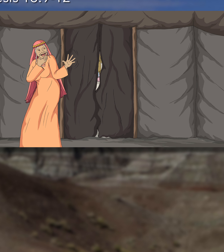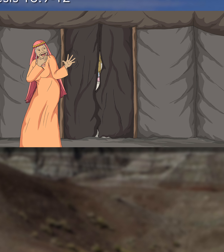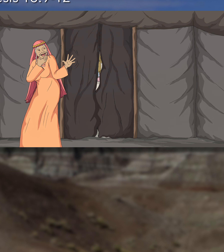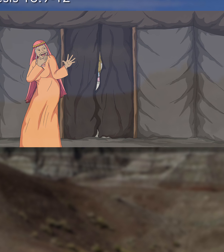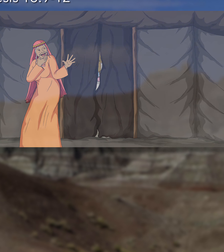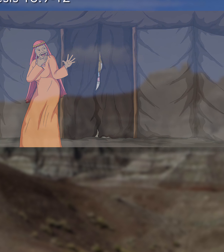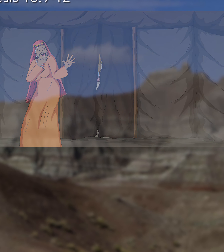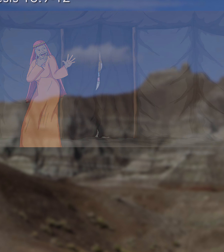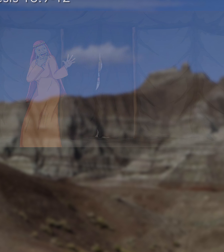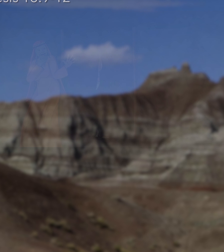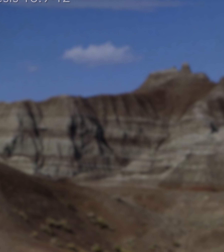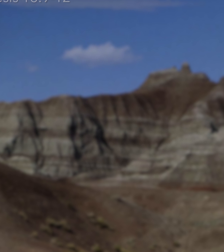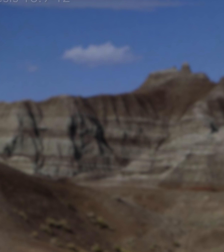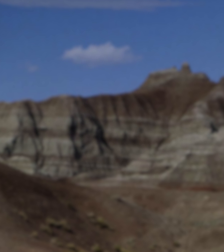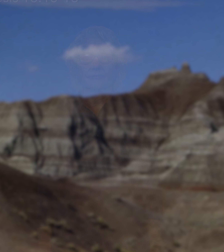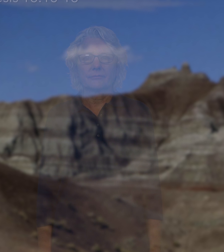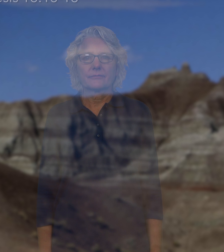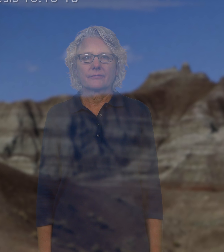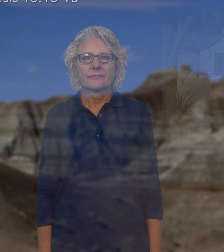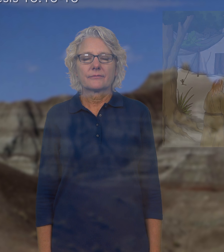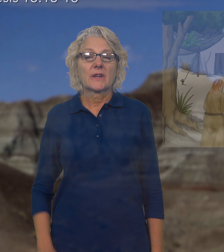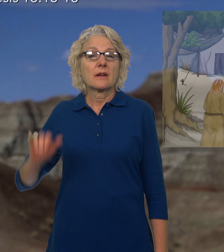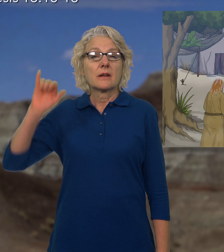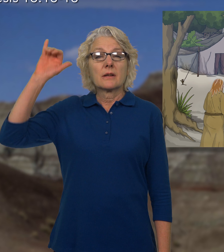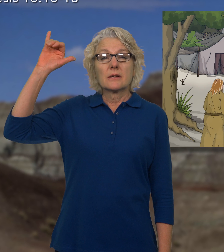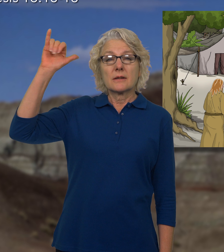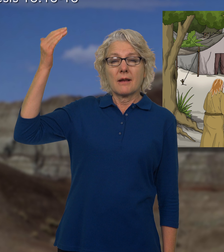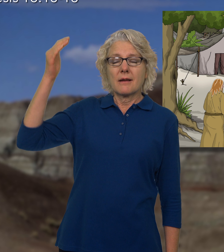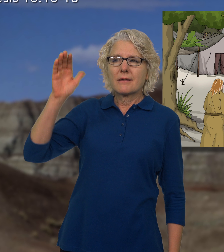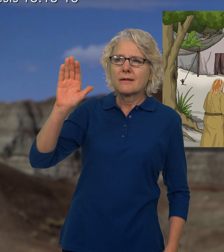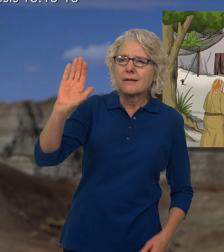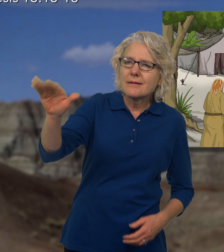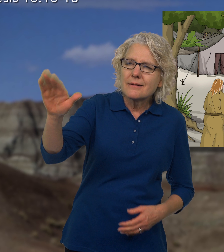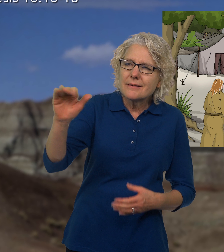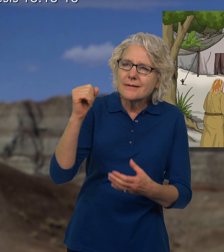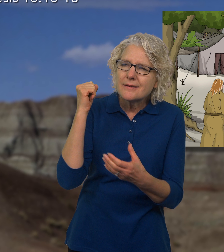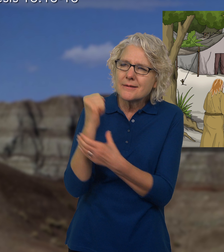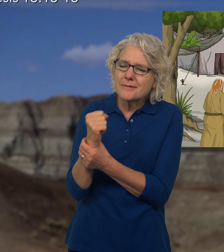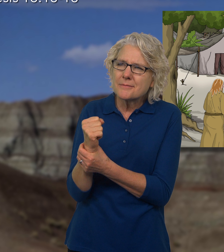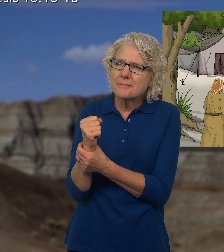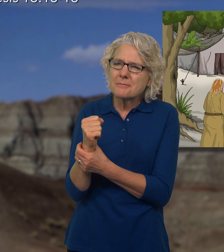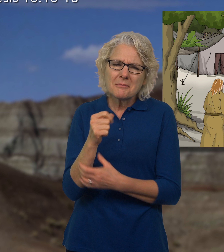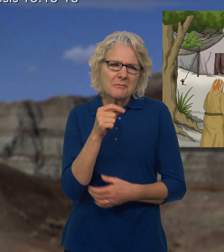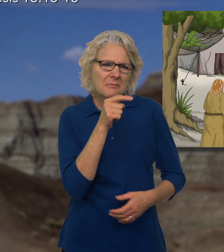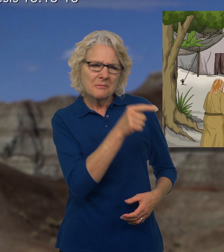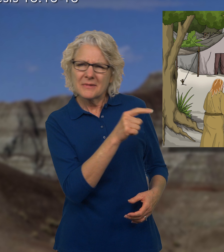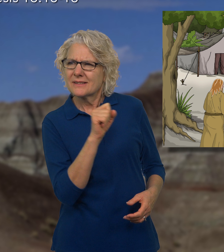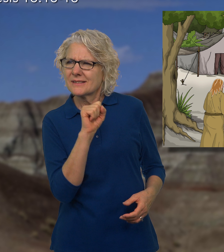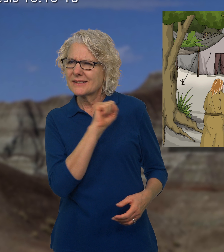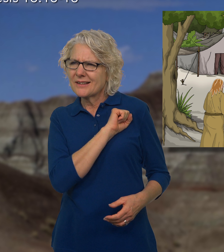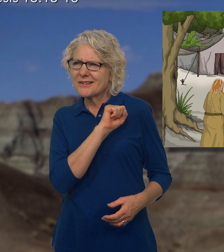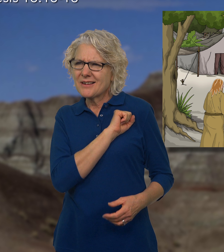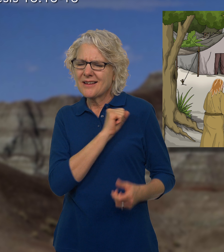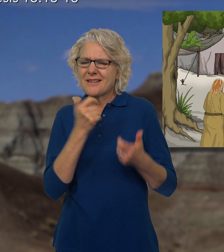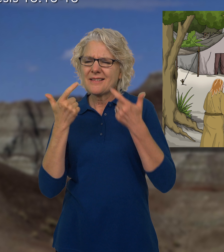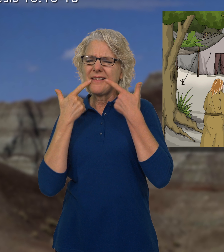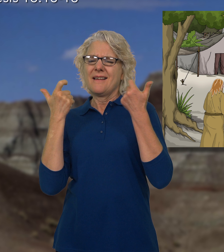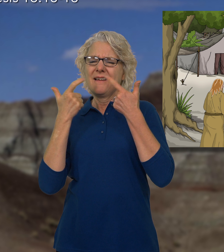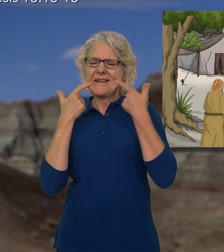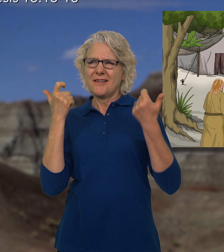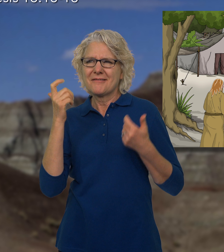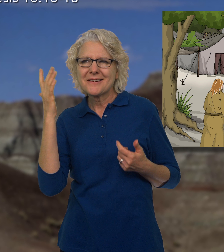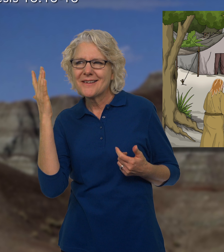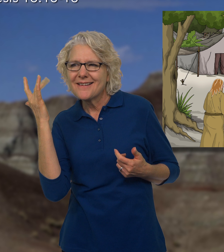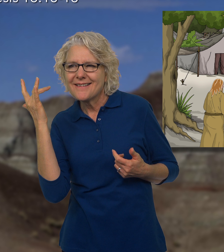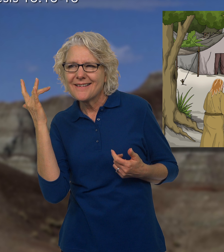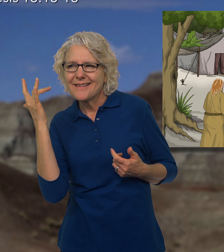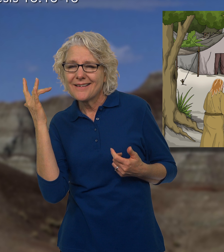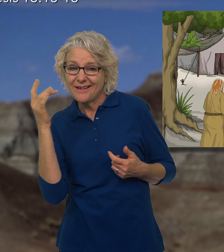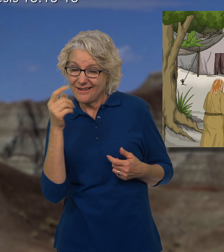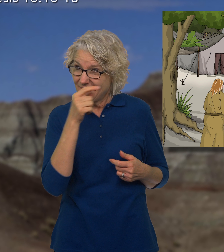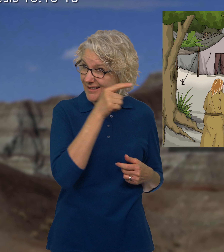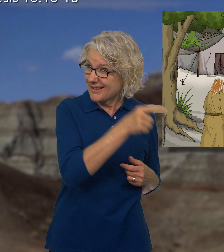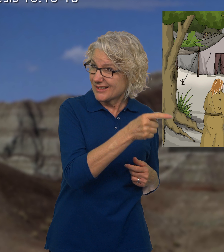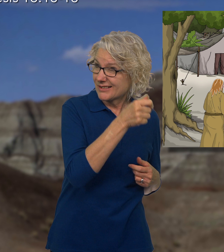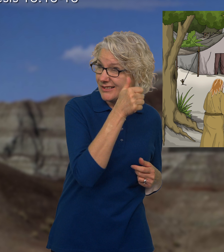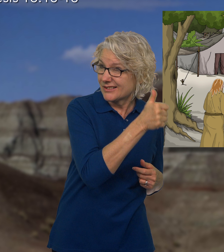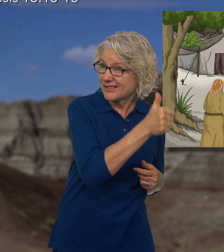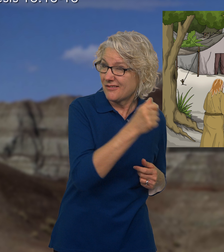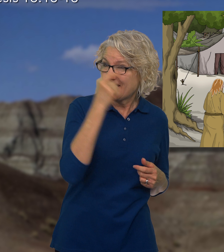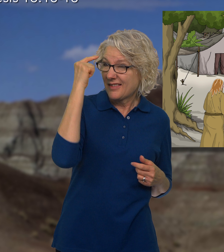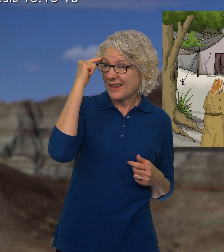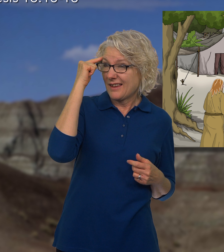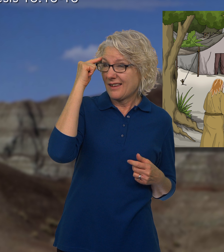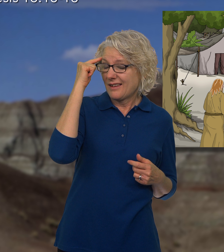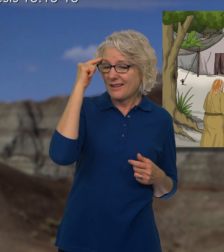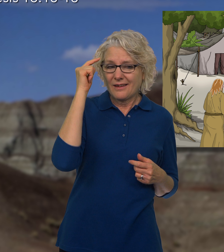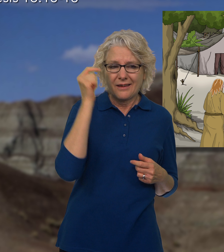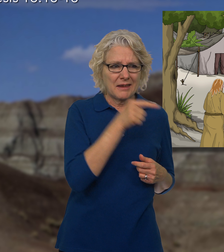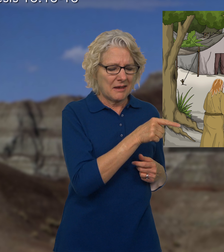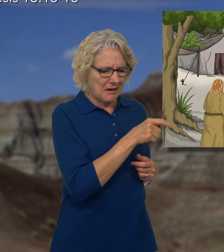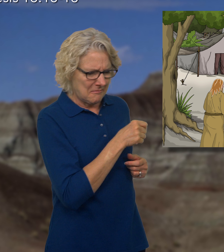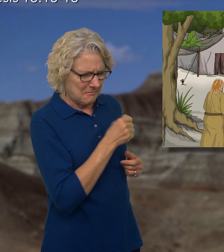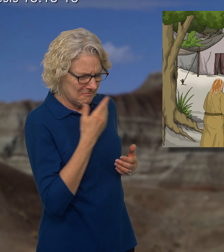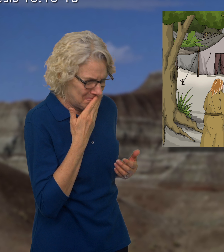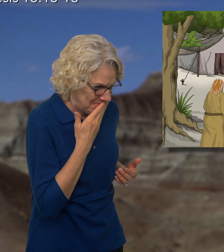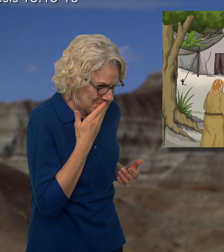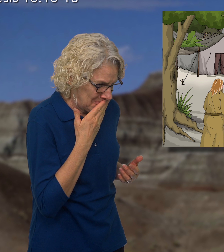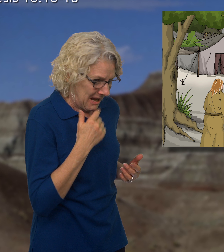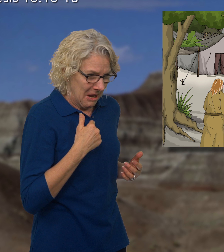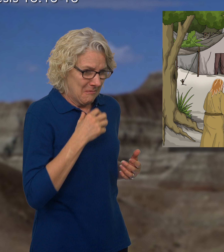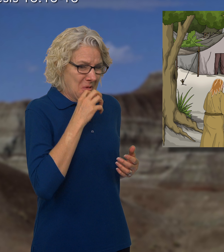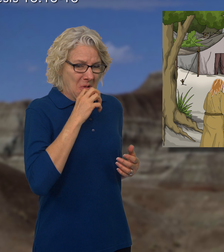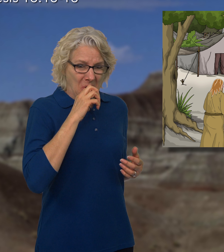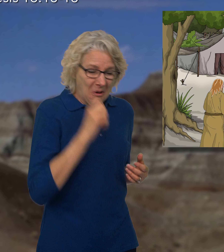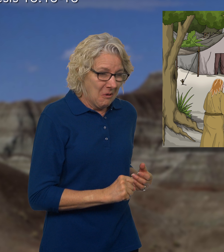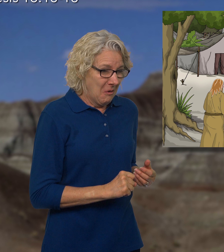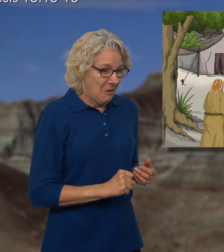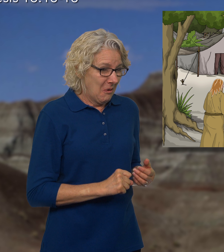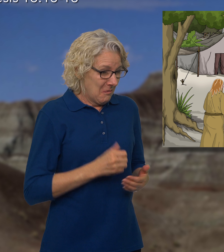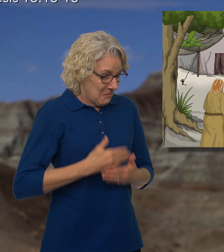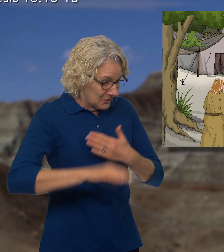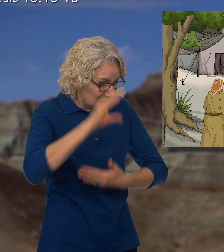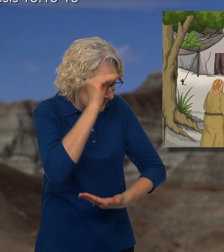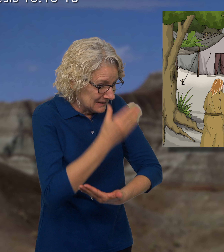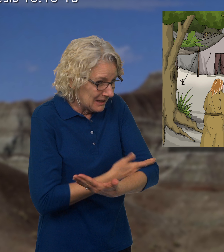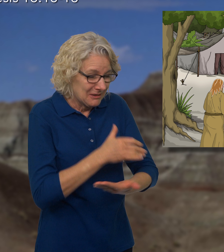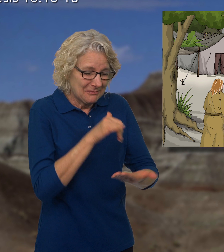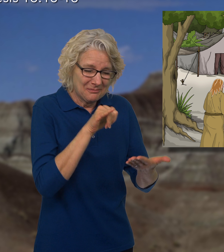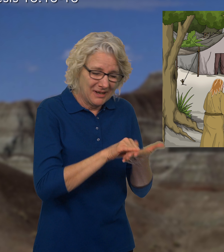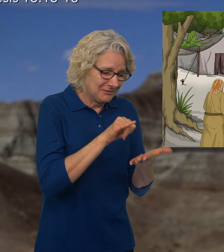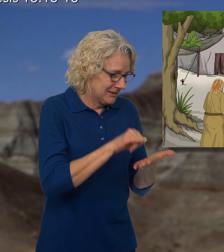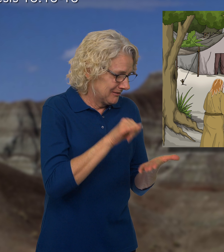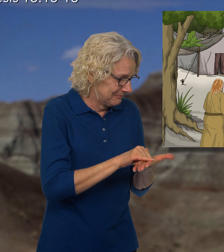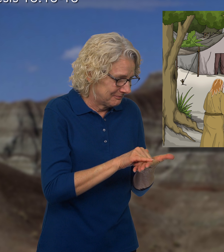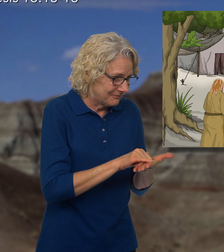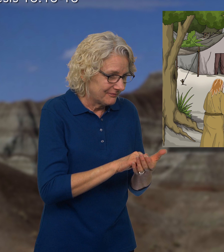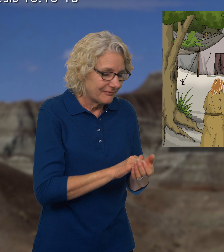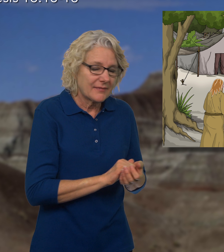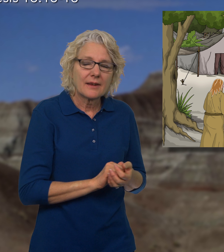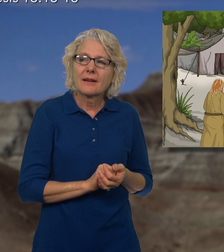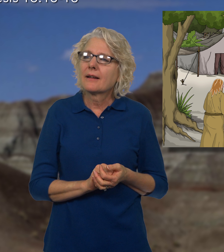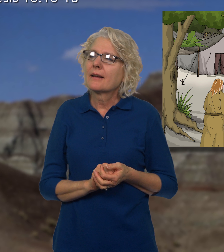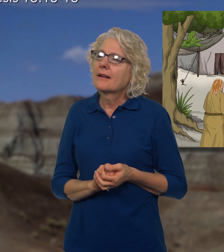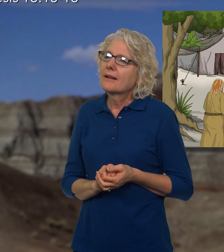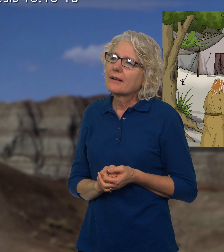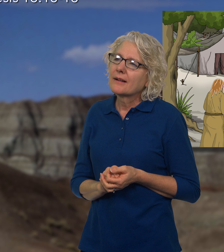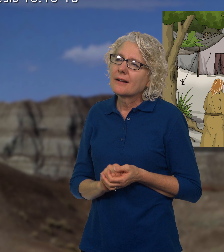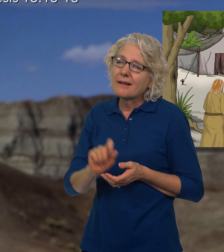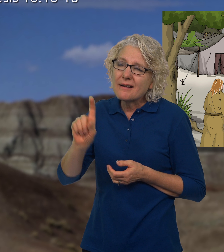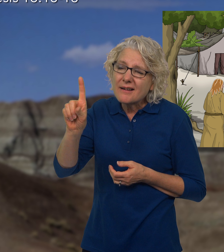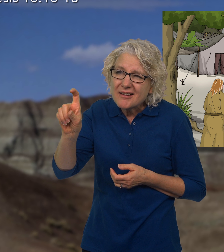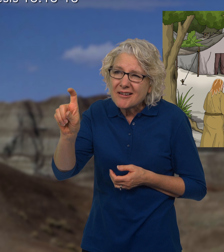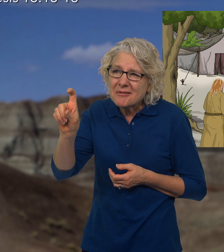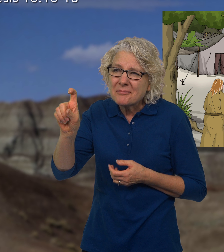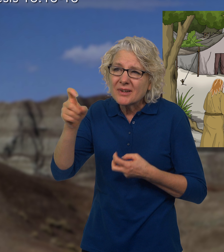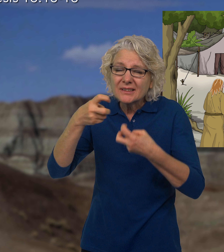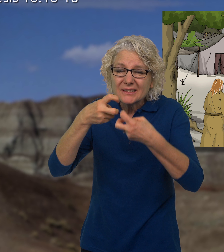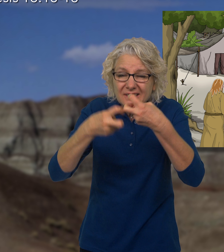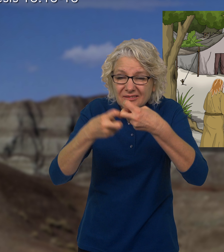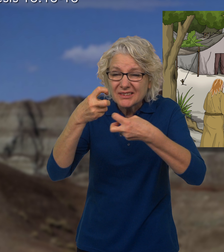And the LORD asked Abraham, “Why did Sarah laugh and say, ‘Can I really bear a child when I am old?’